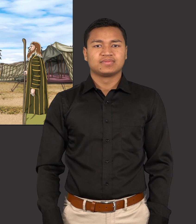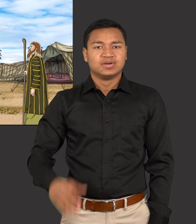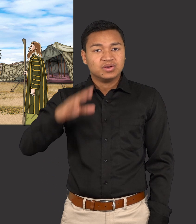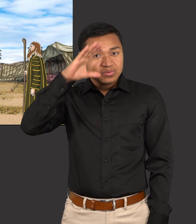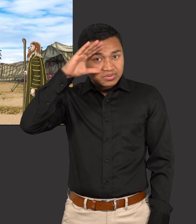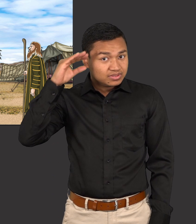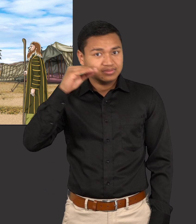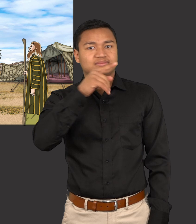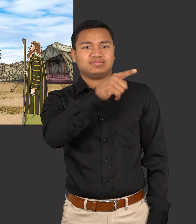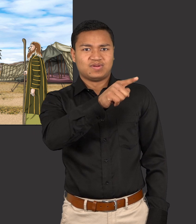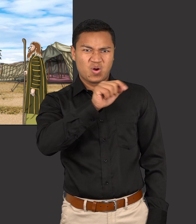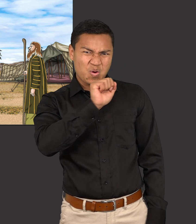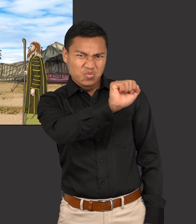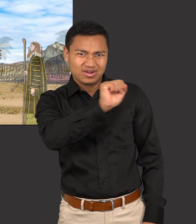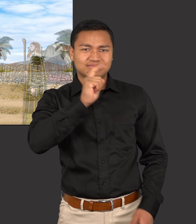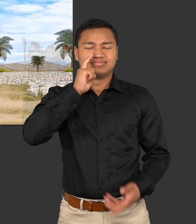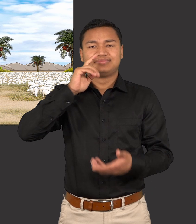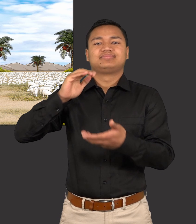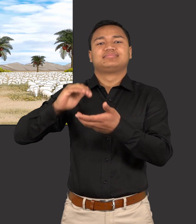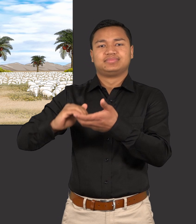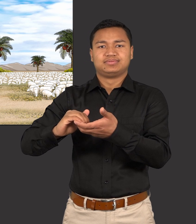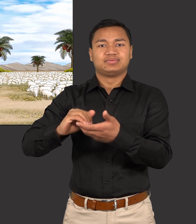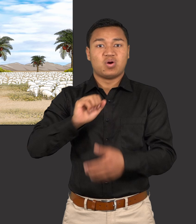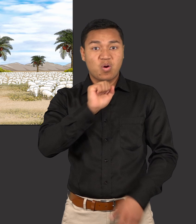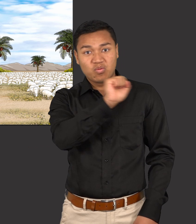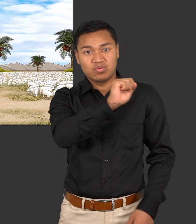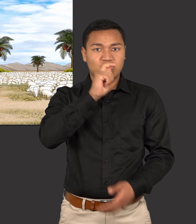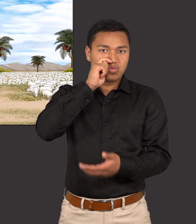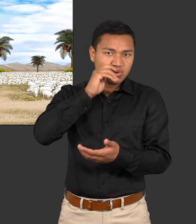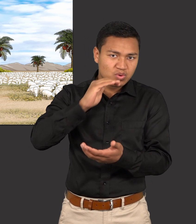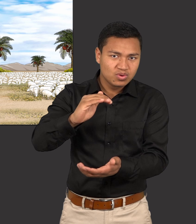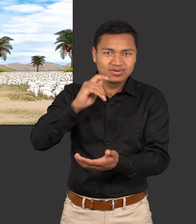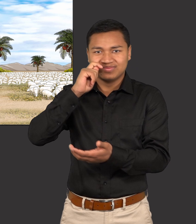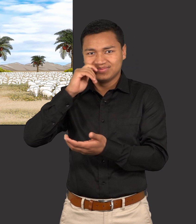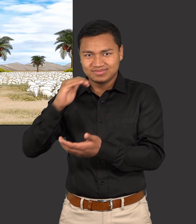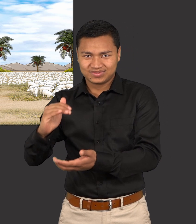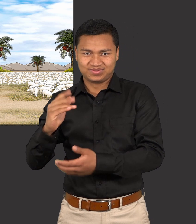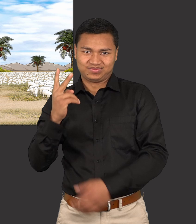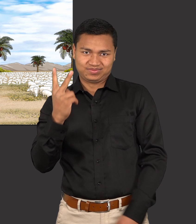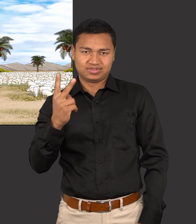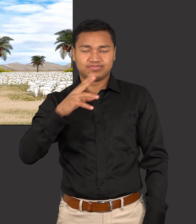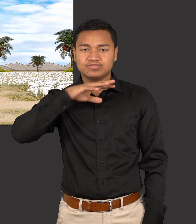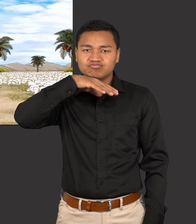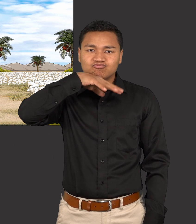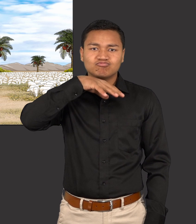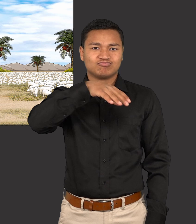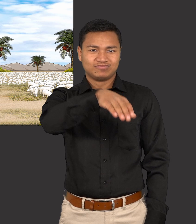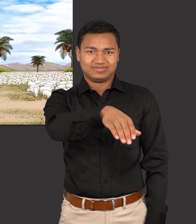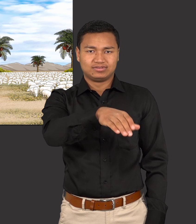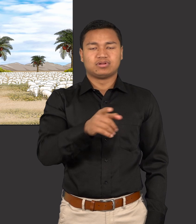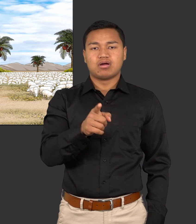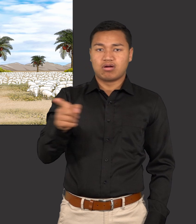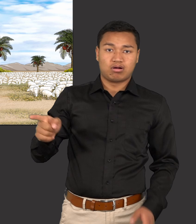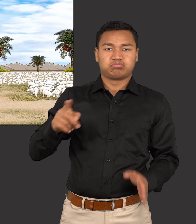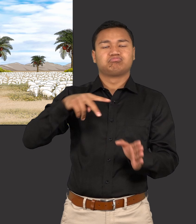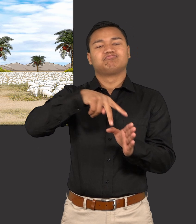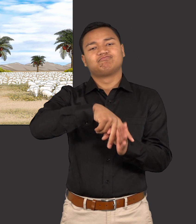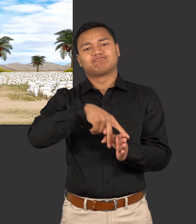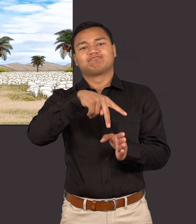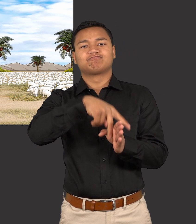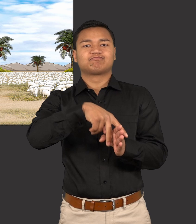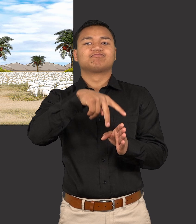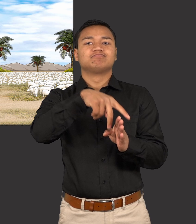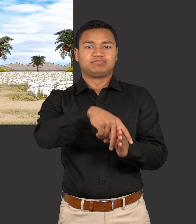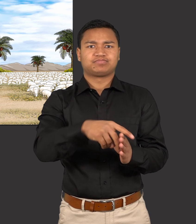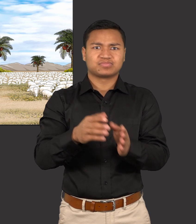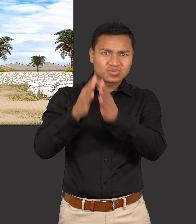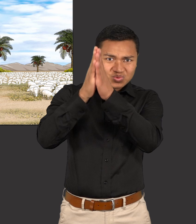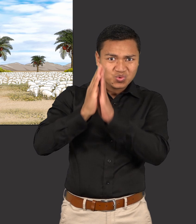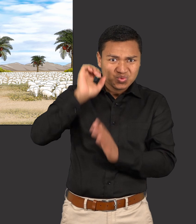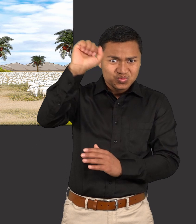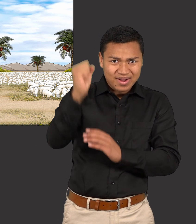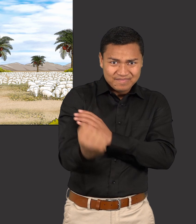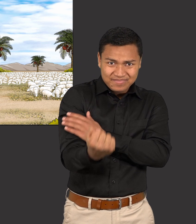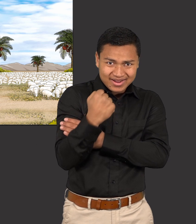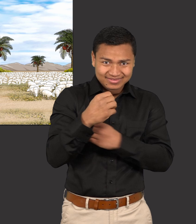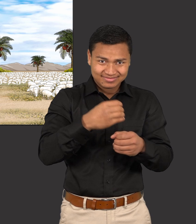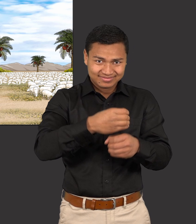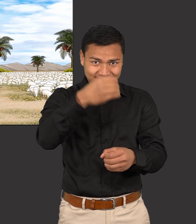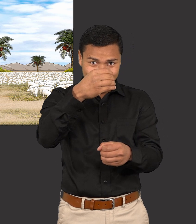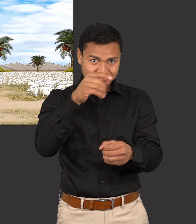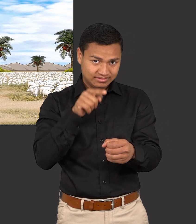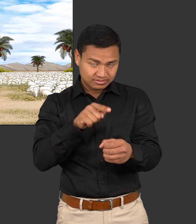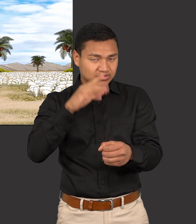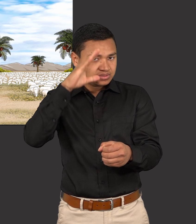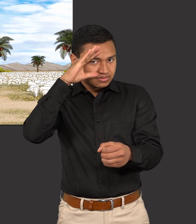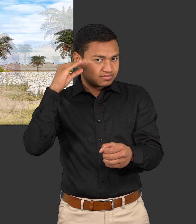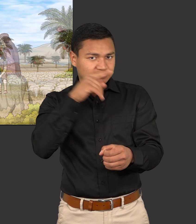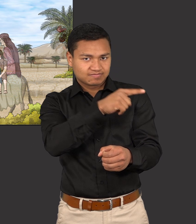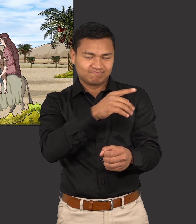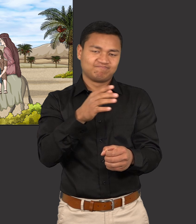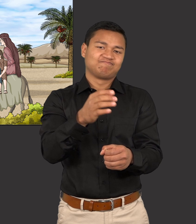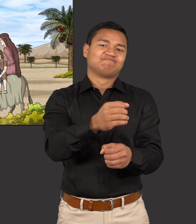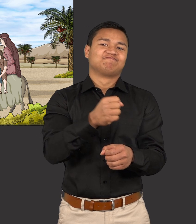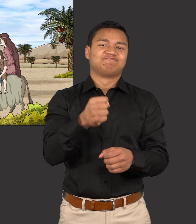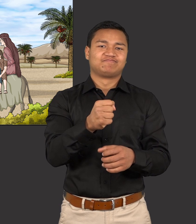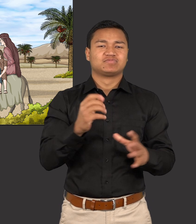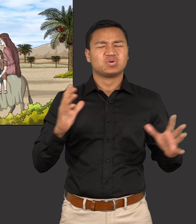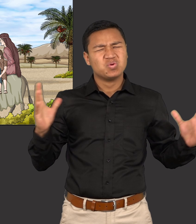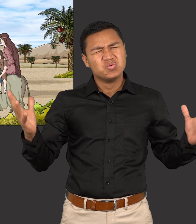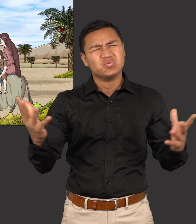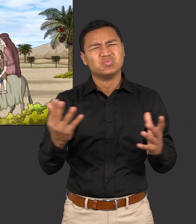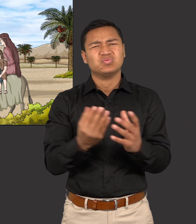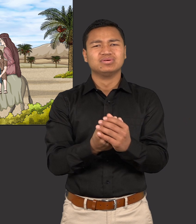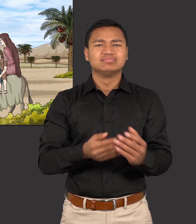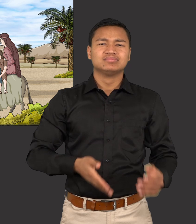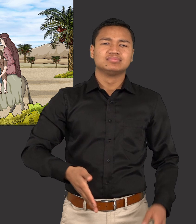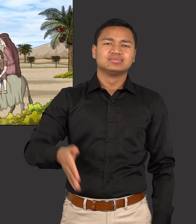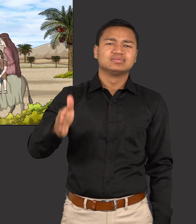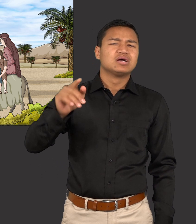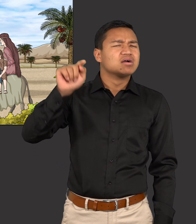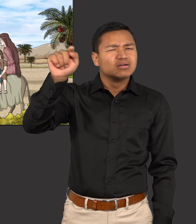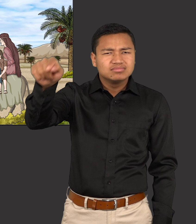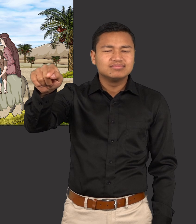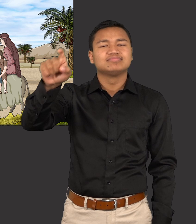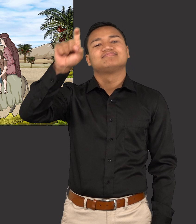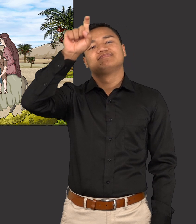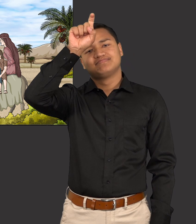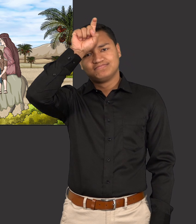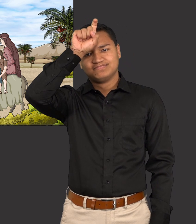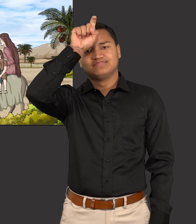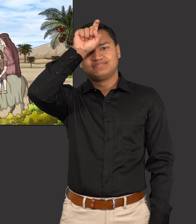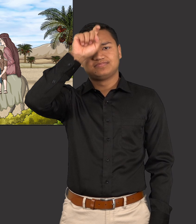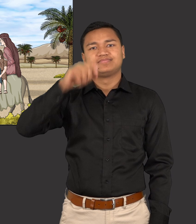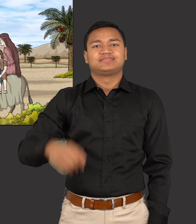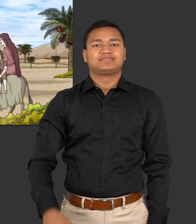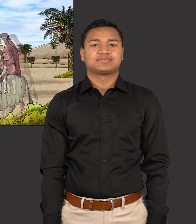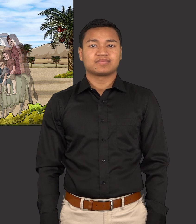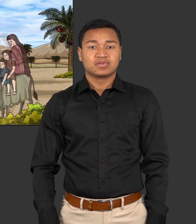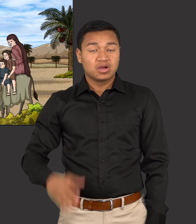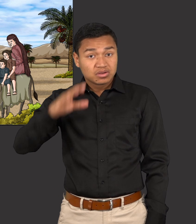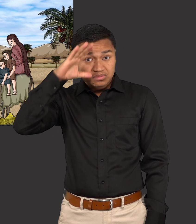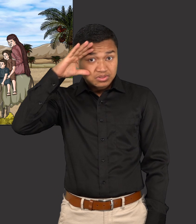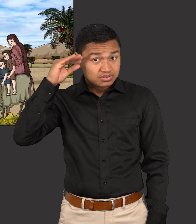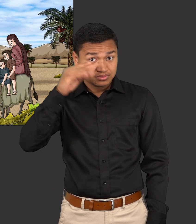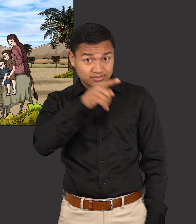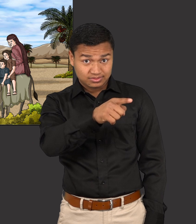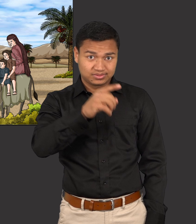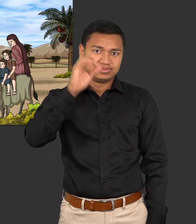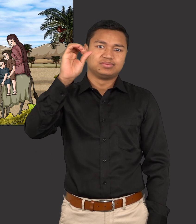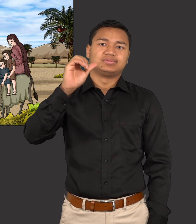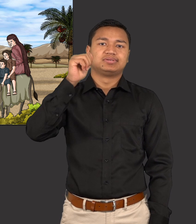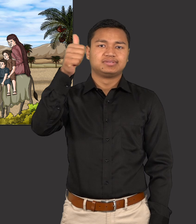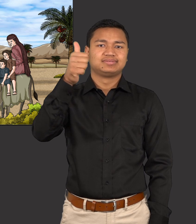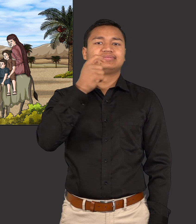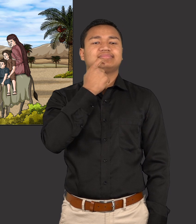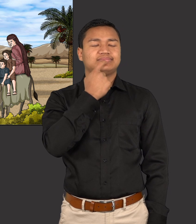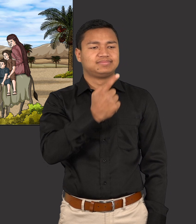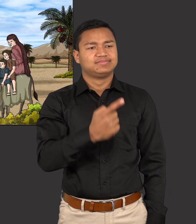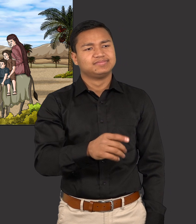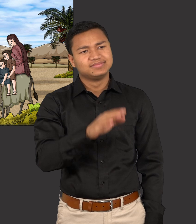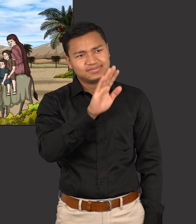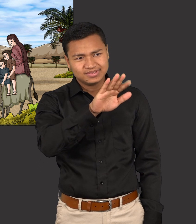So Moses took his wife and sons, put them on a donkey, and headed back to Egypt. And he took the staff of God in his hand.